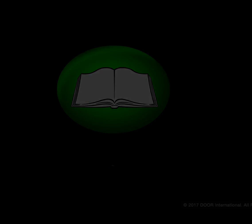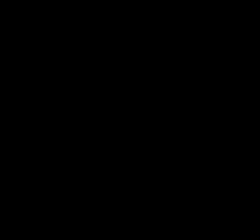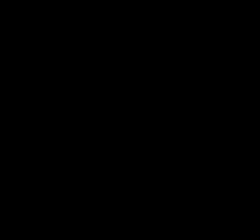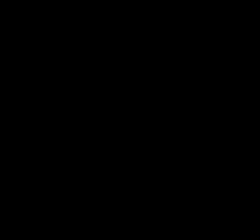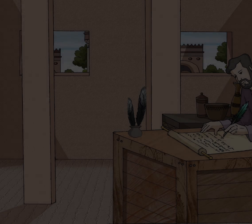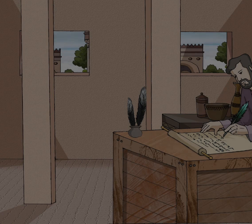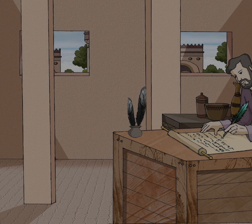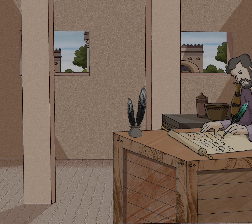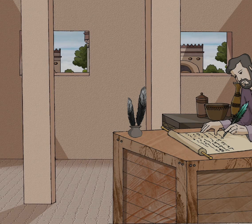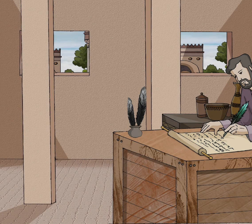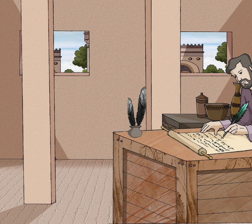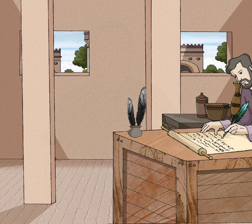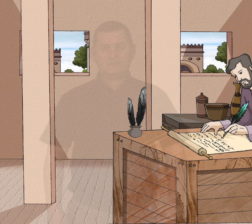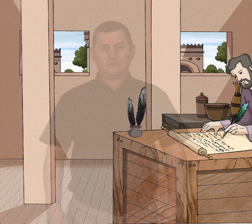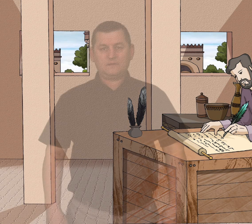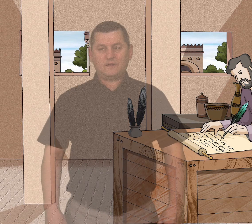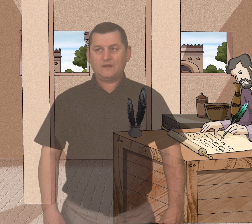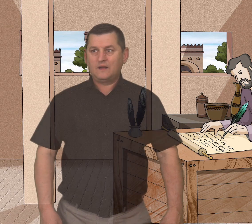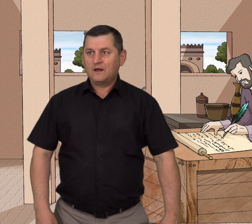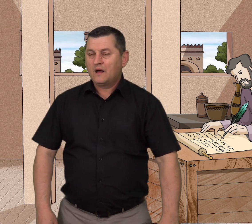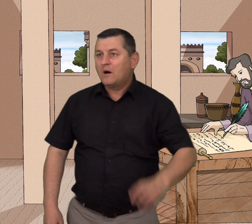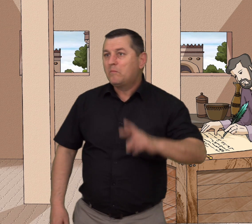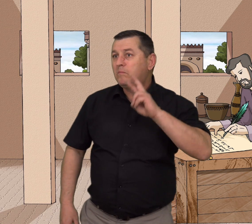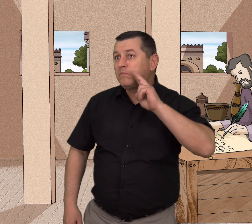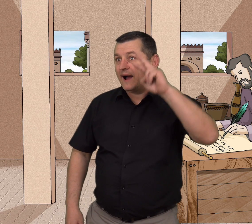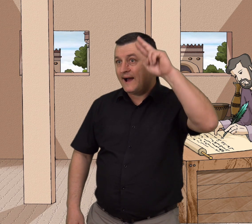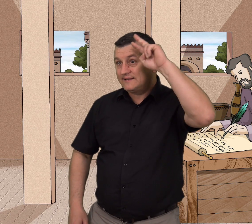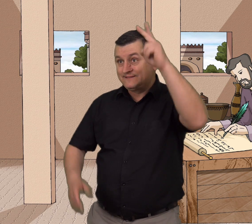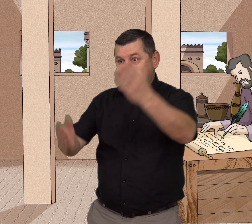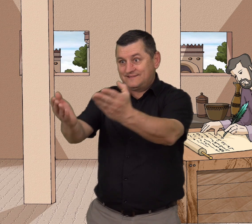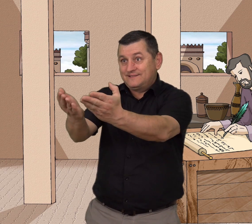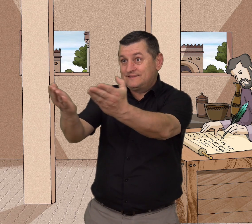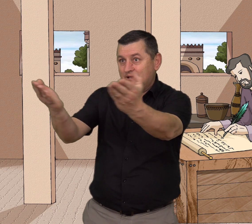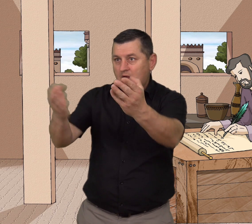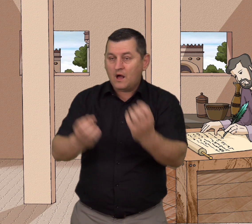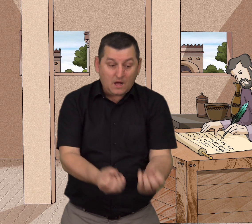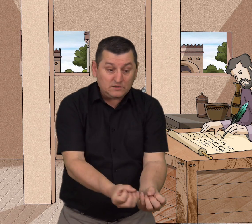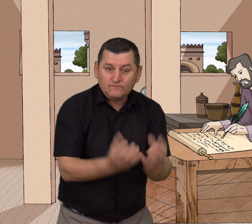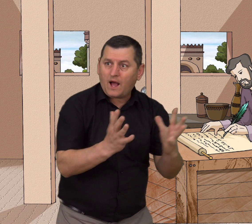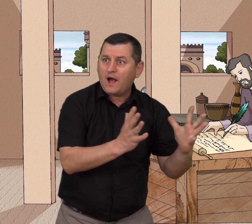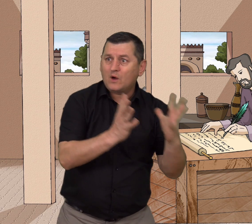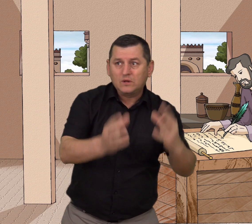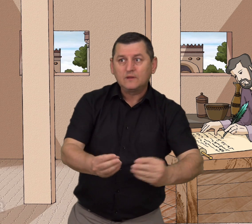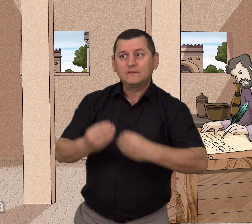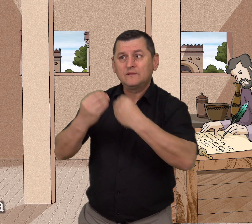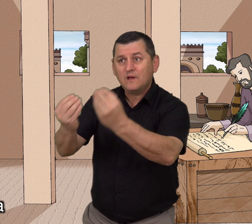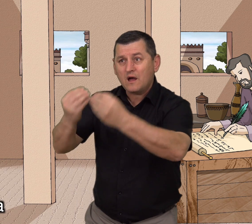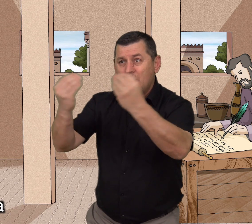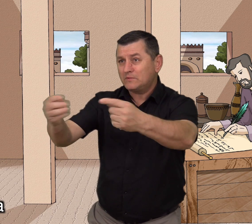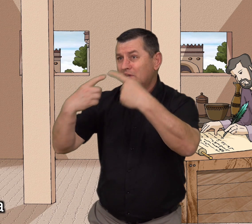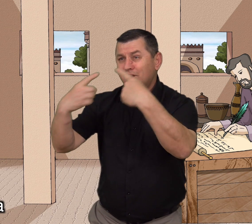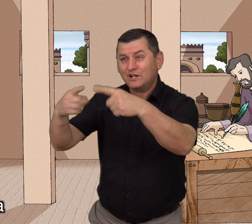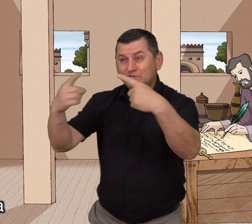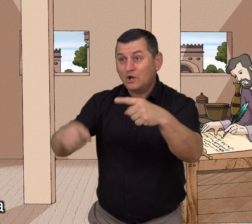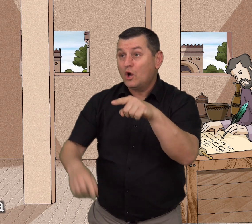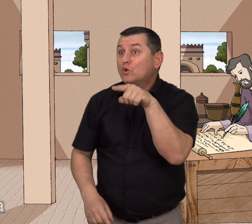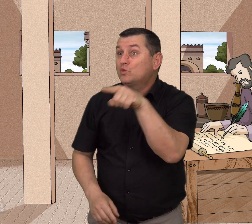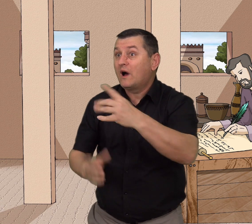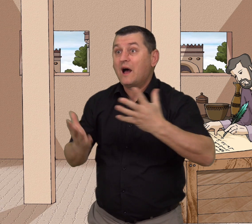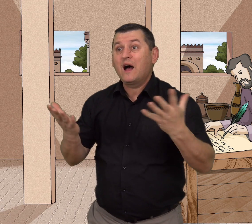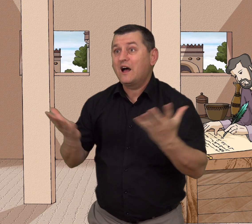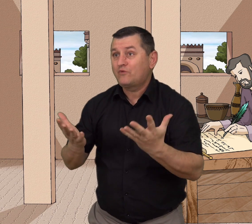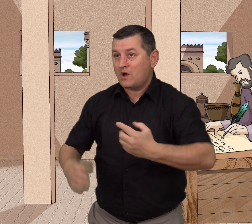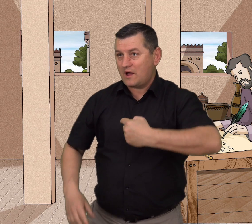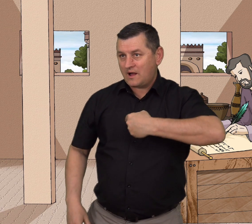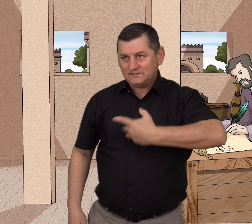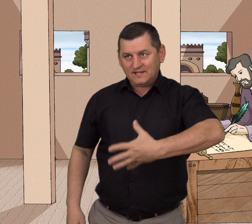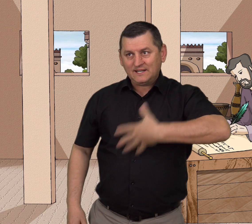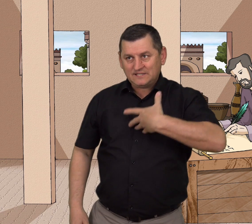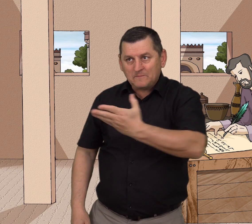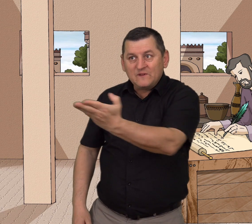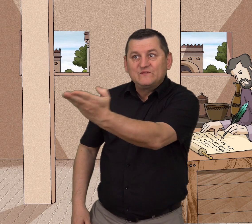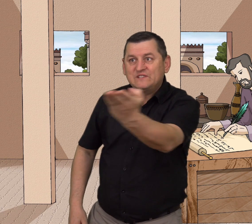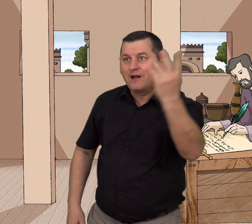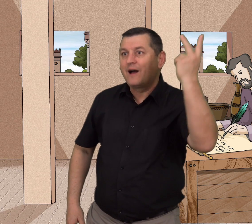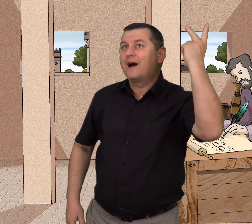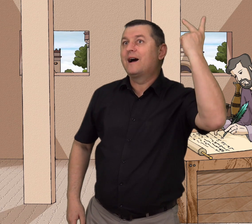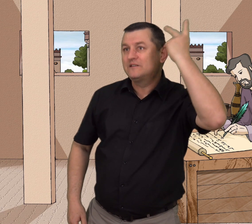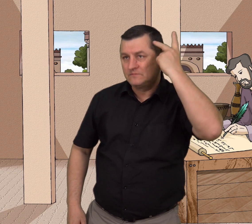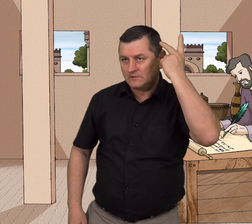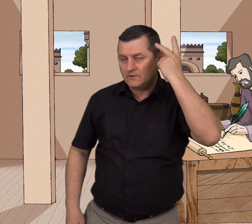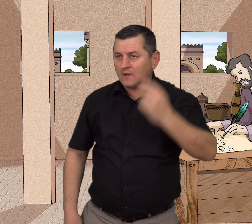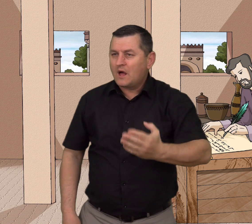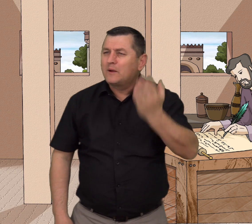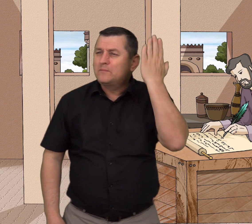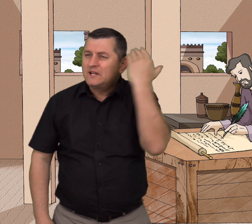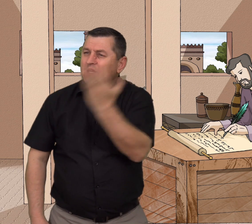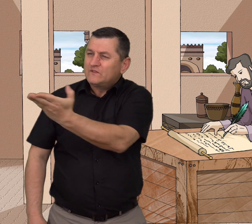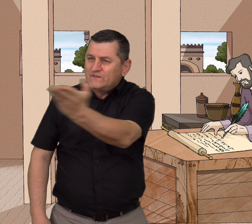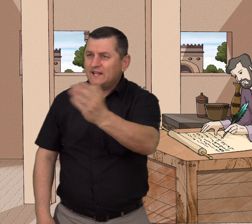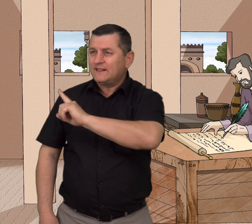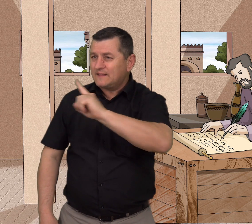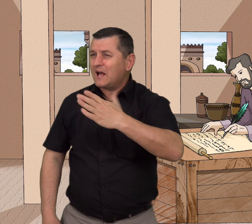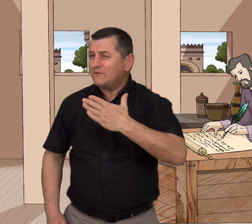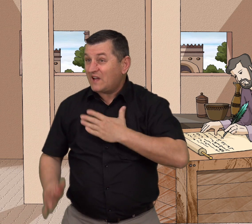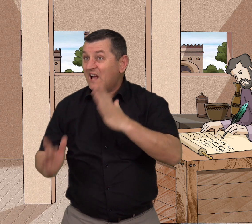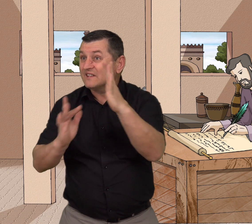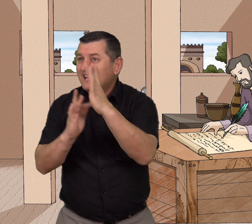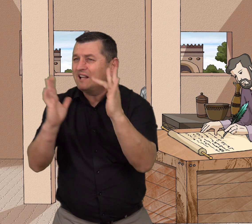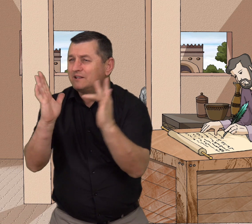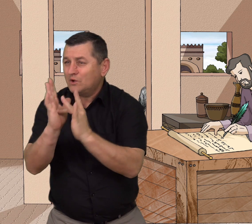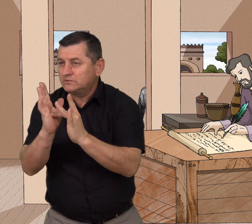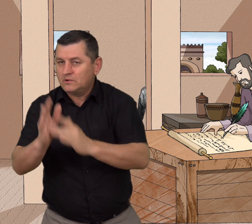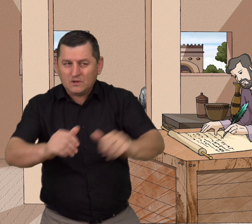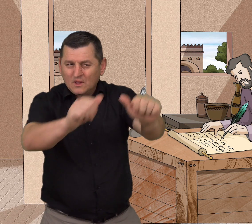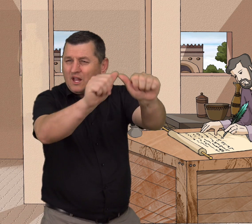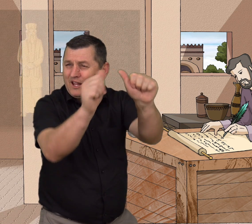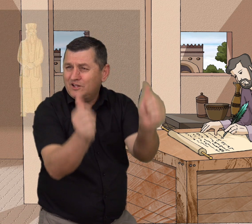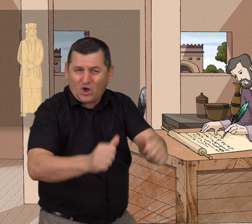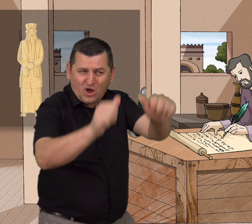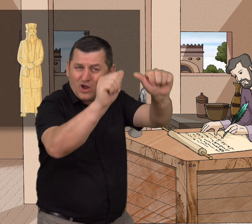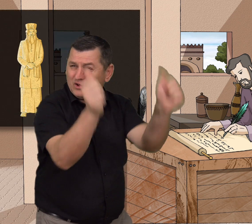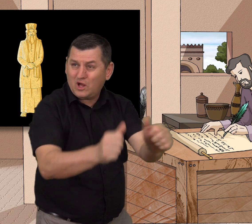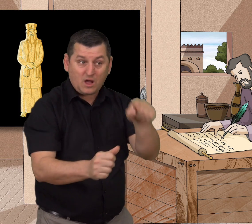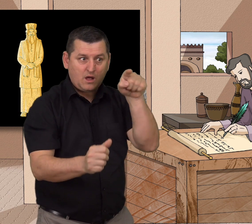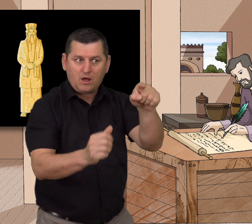Now about spiritual gifts, brothers, I do not want you to be uninformed.